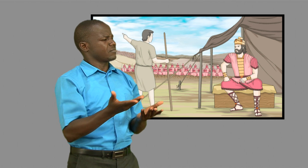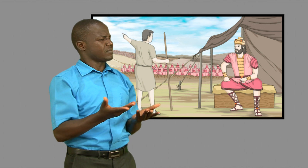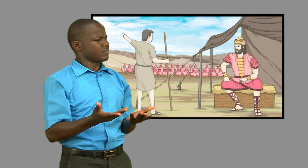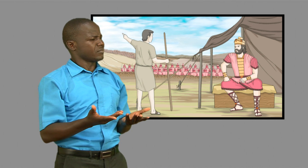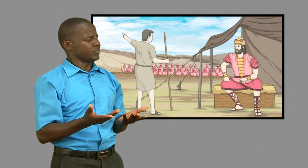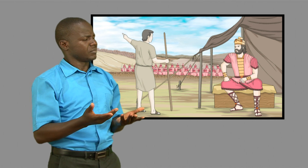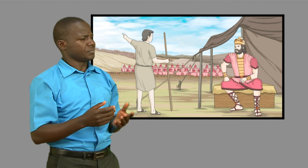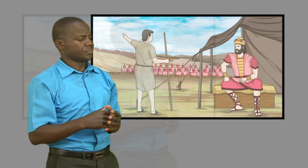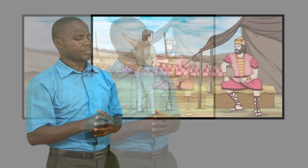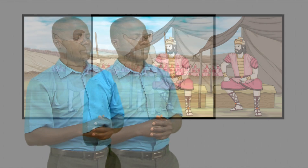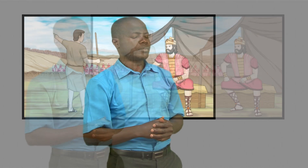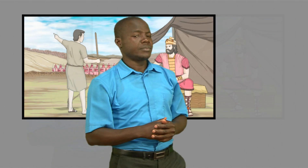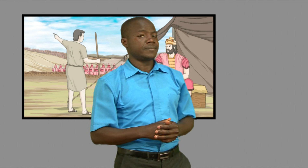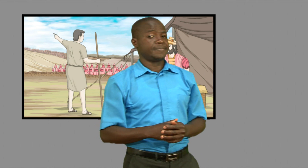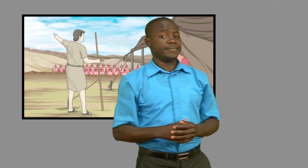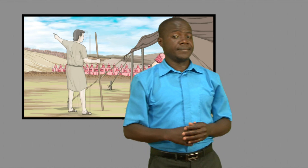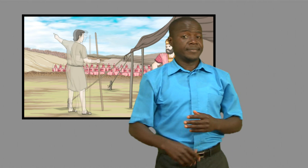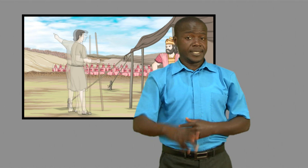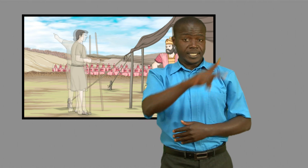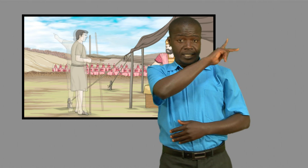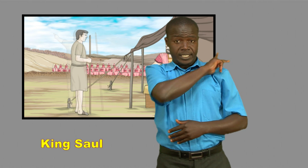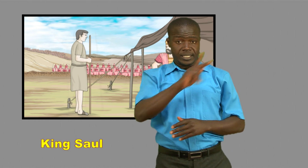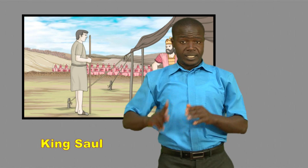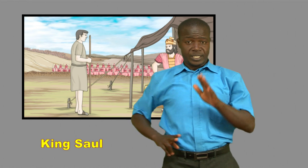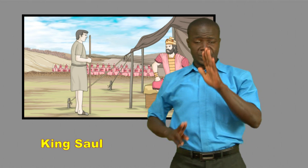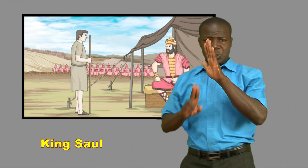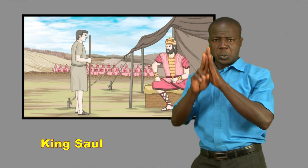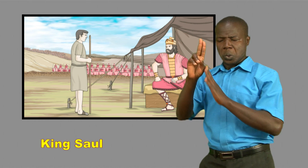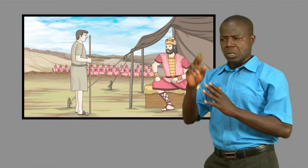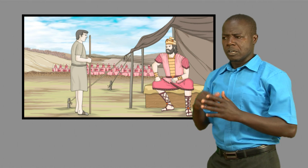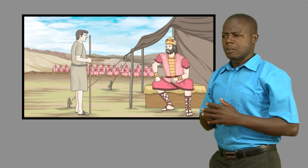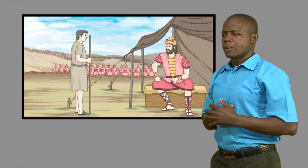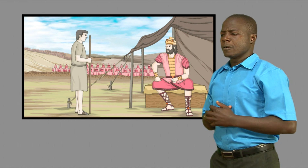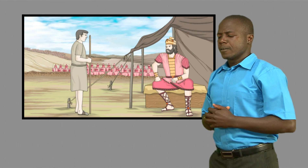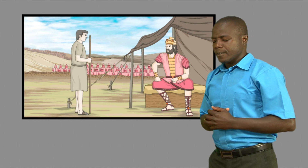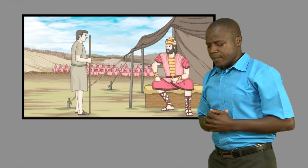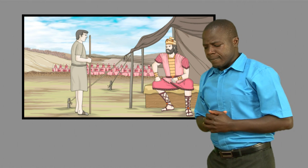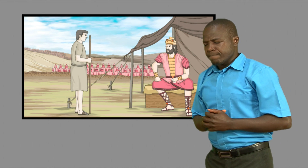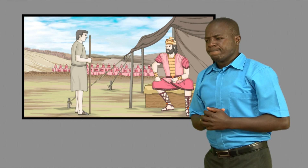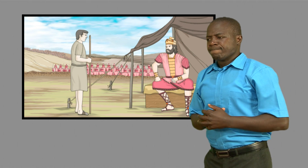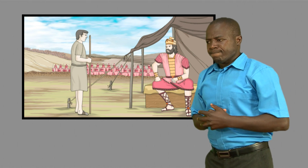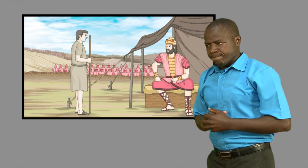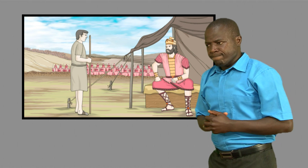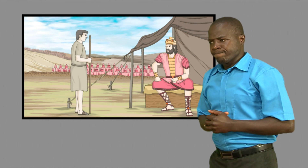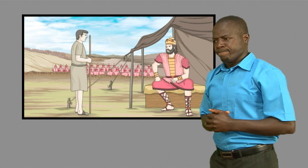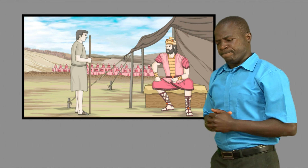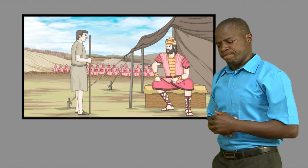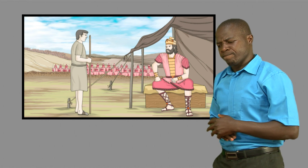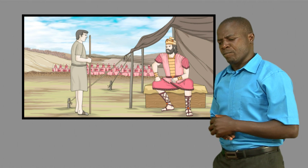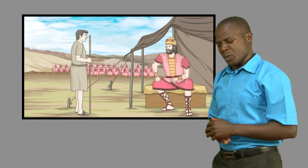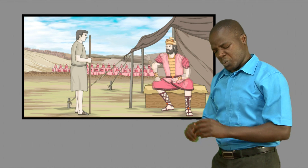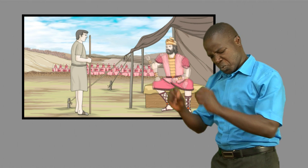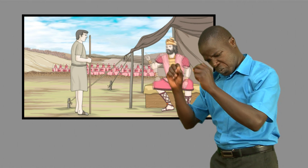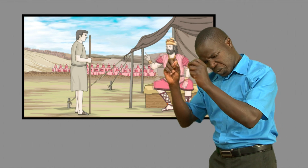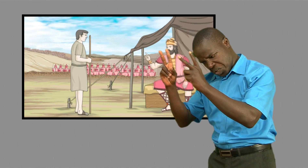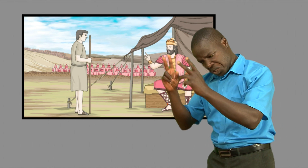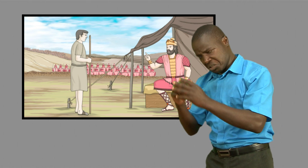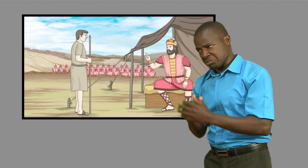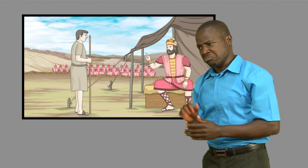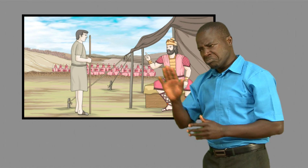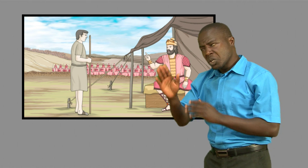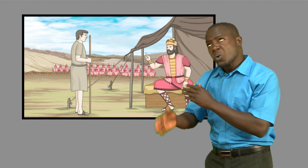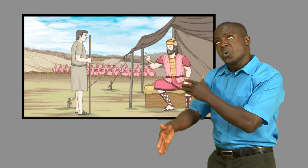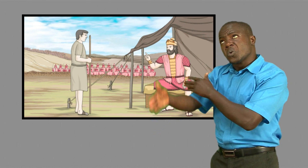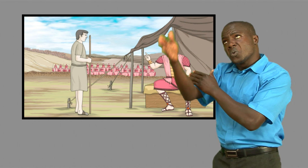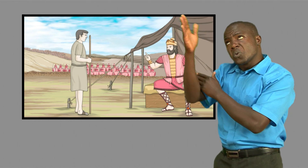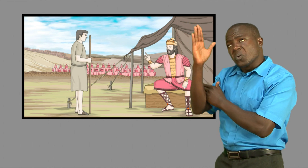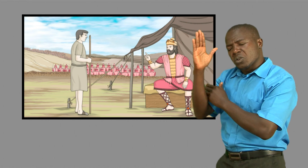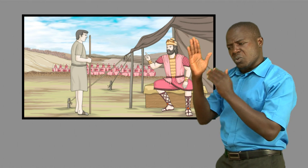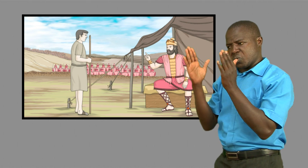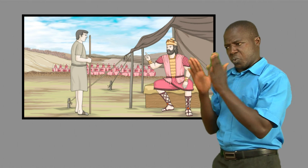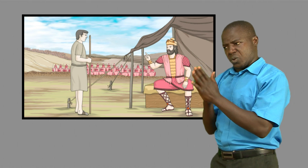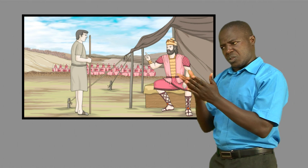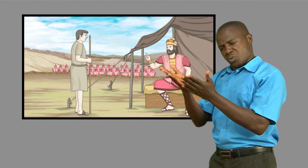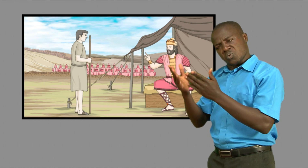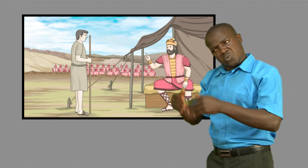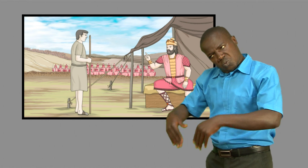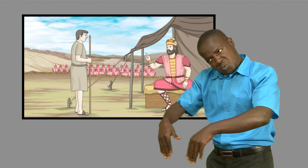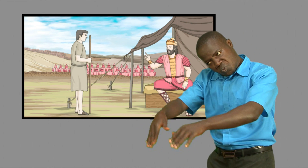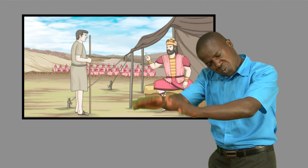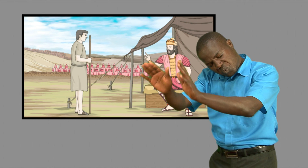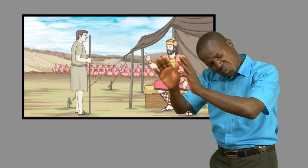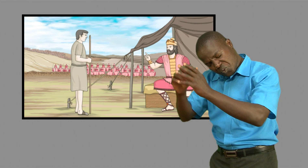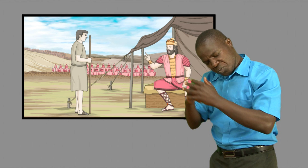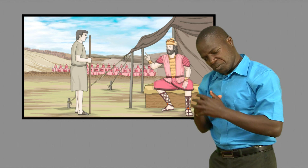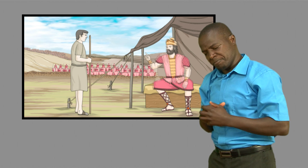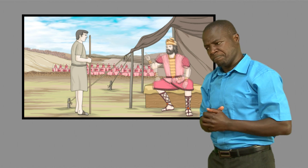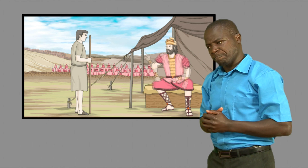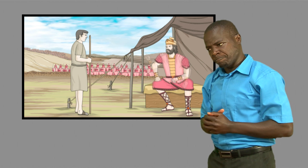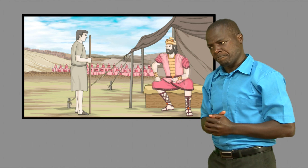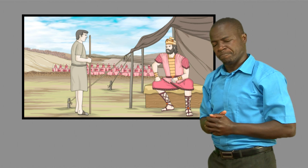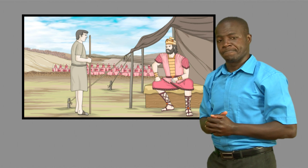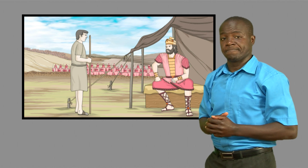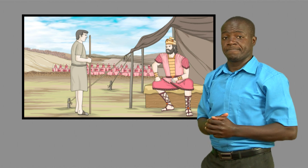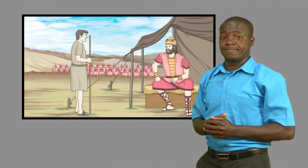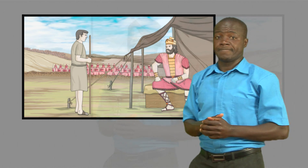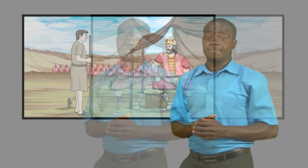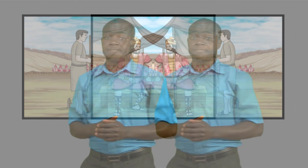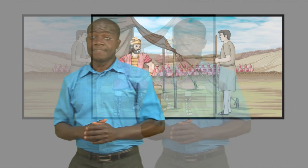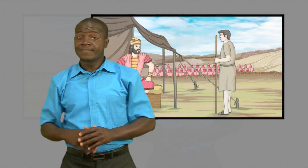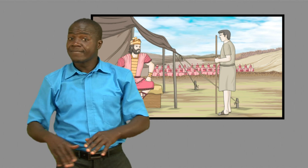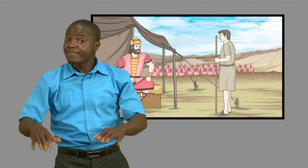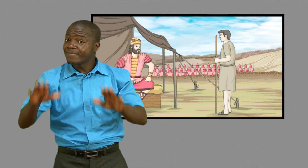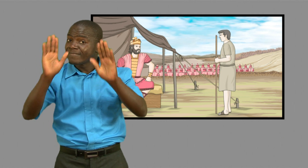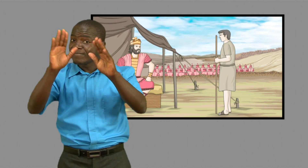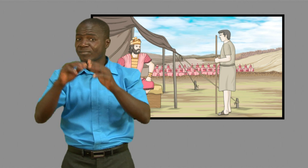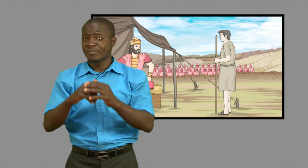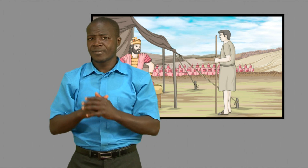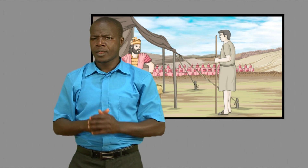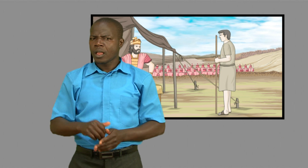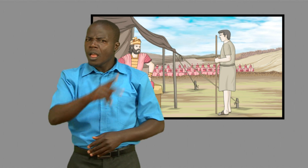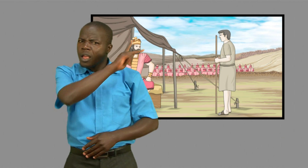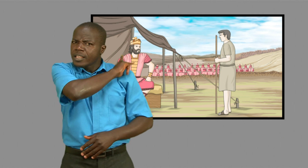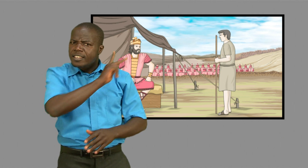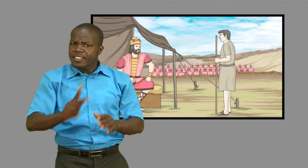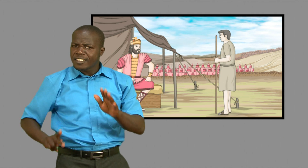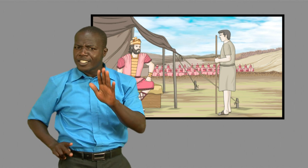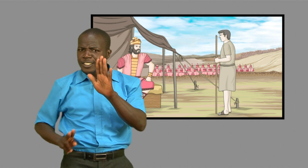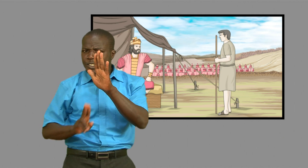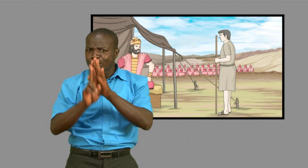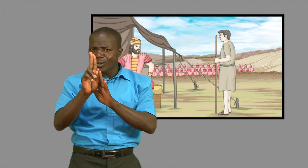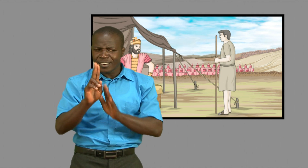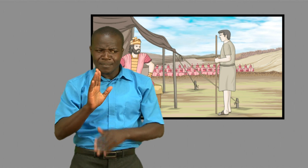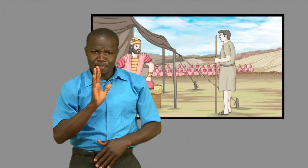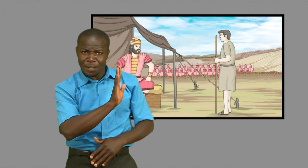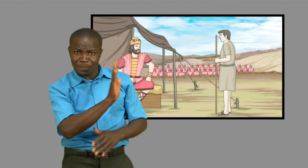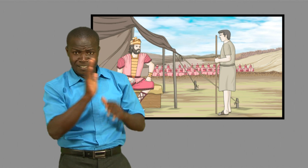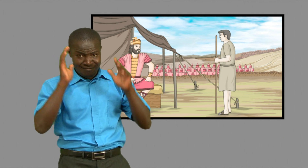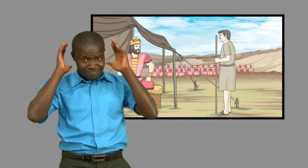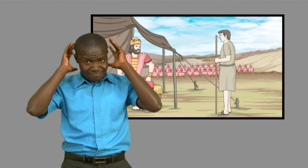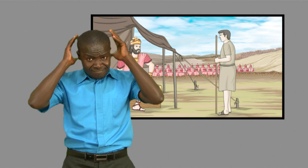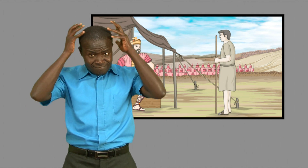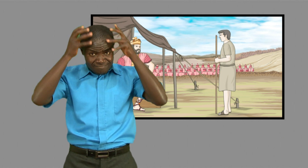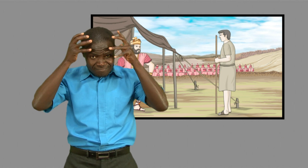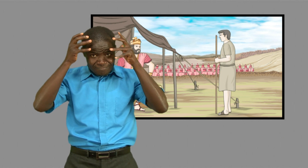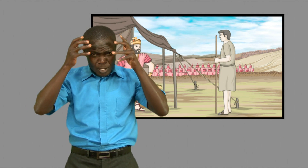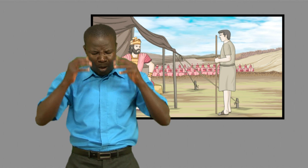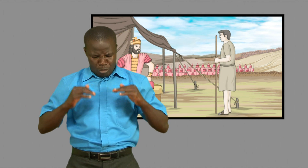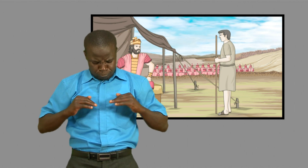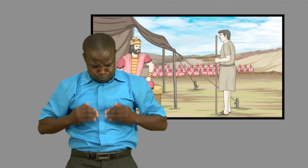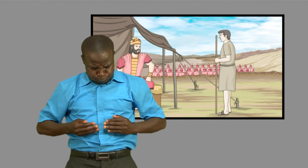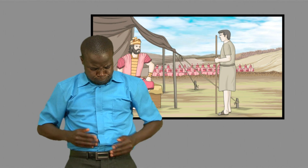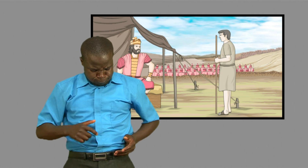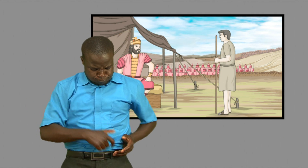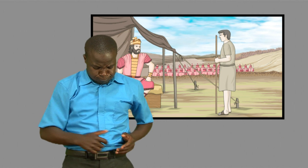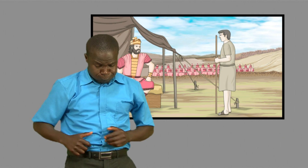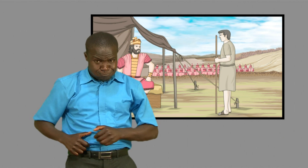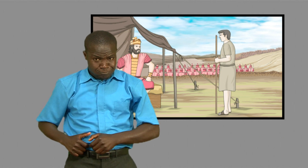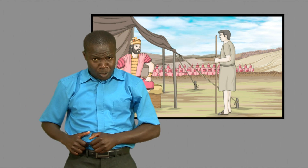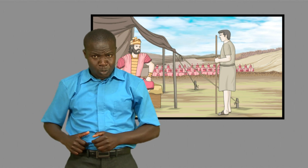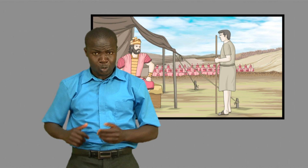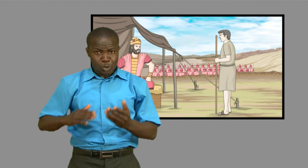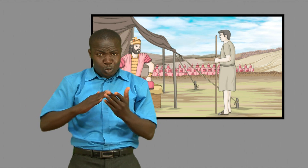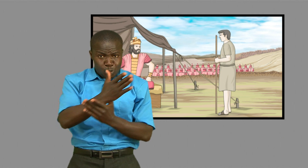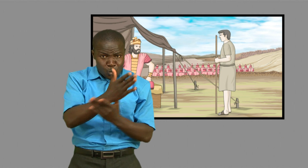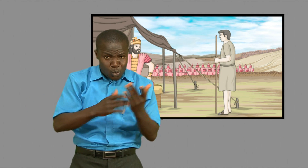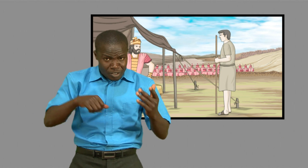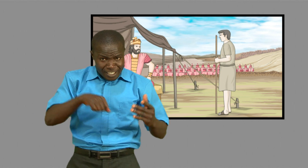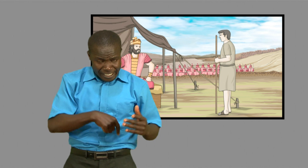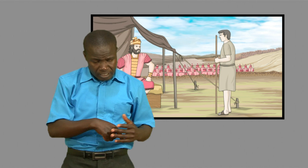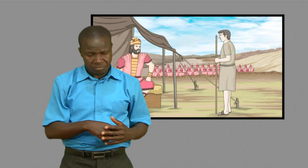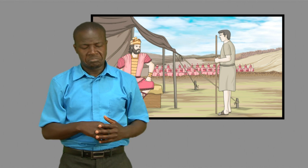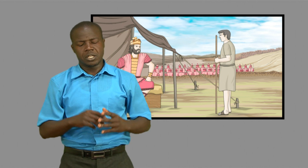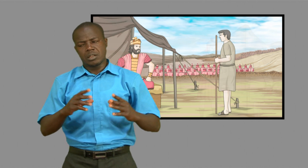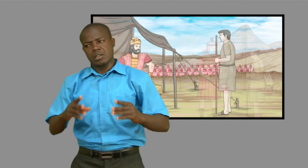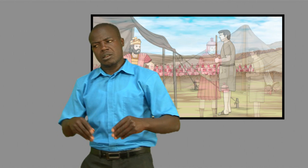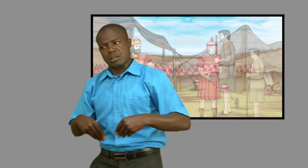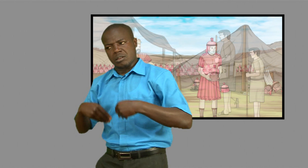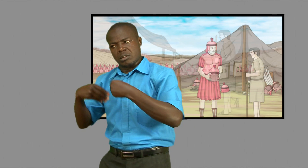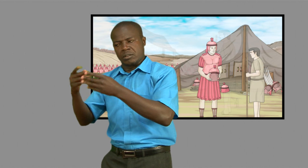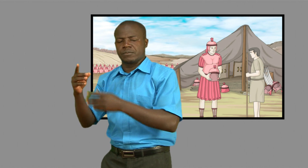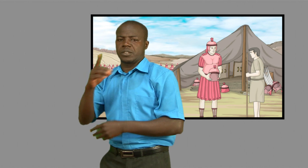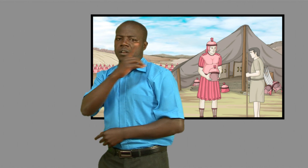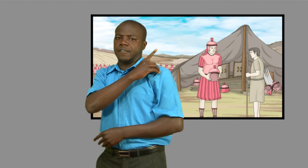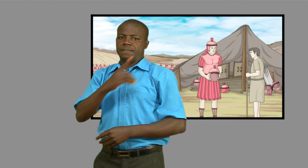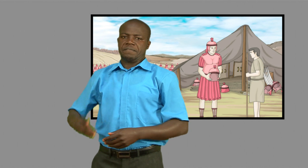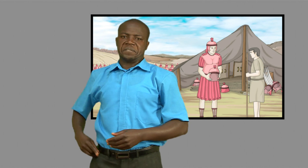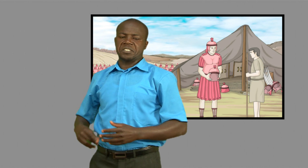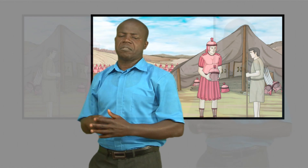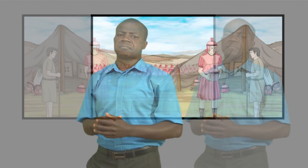“Go,” said Saul, “and may the LORD be with you.”